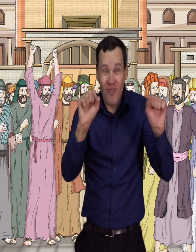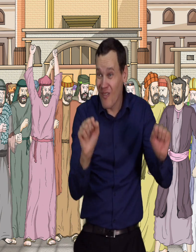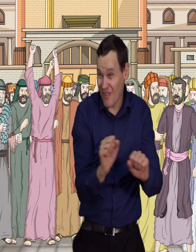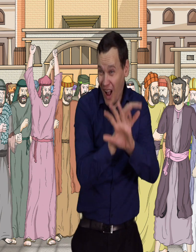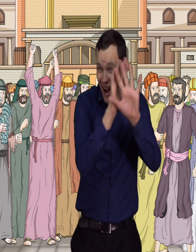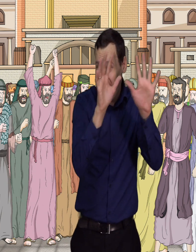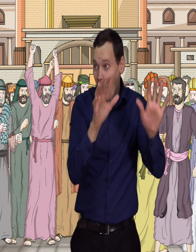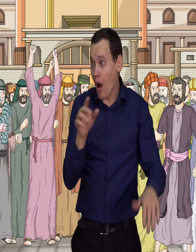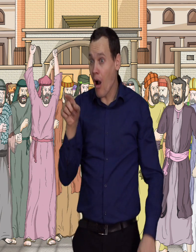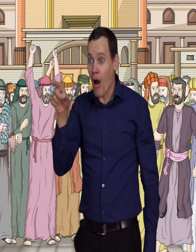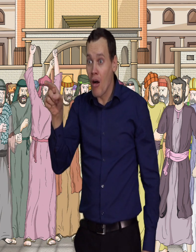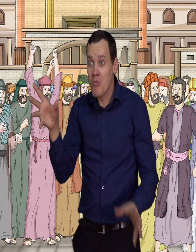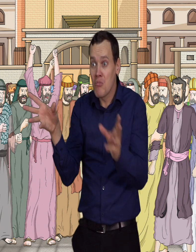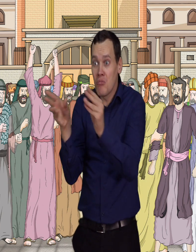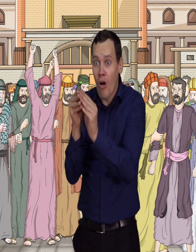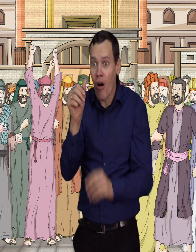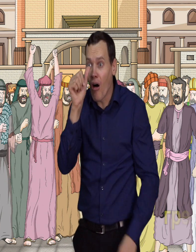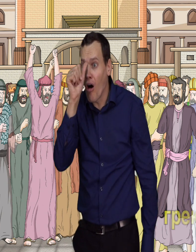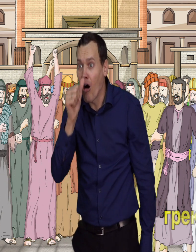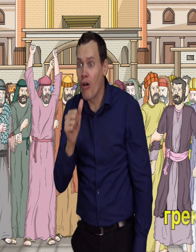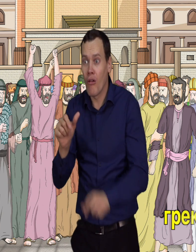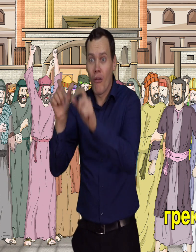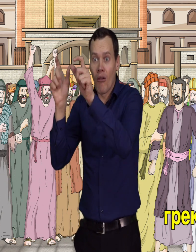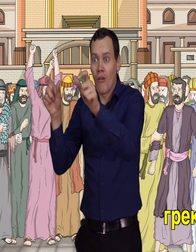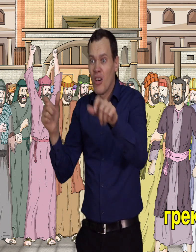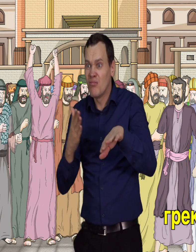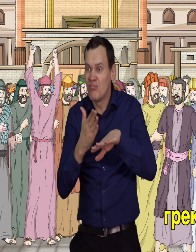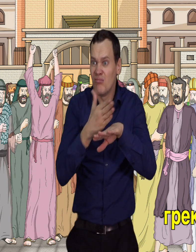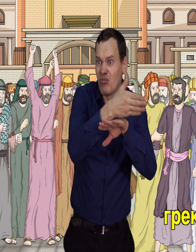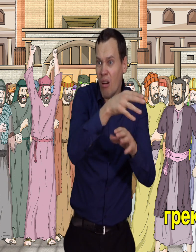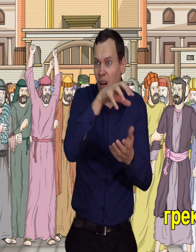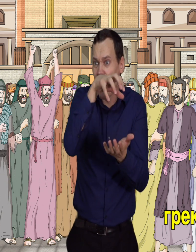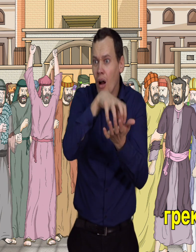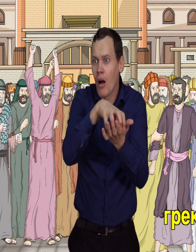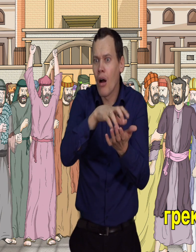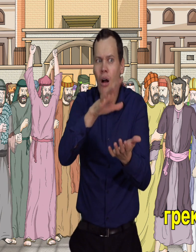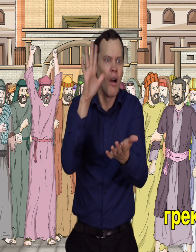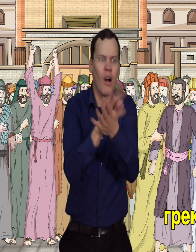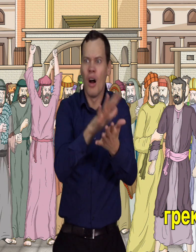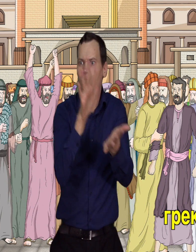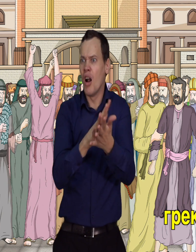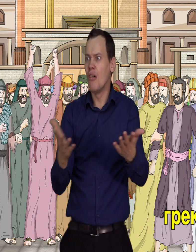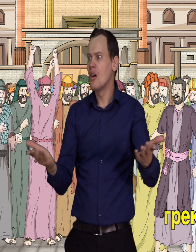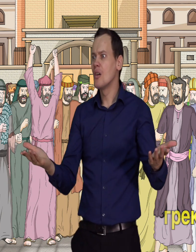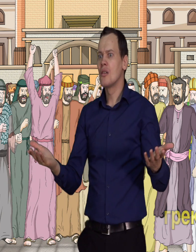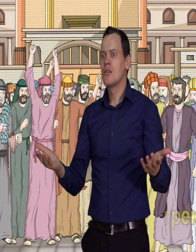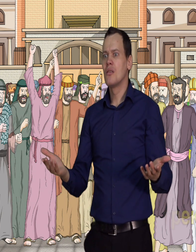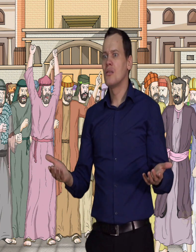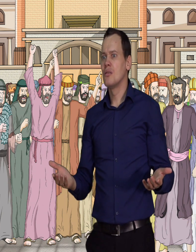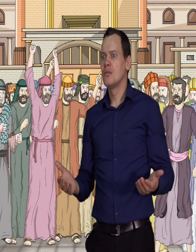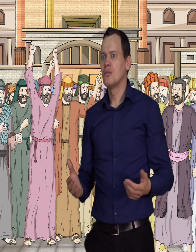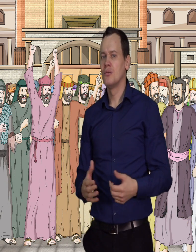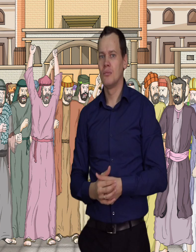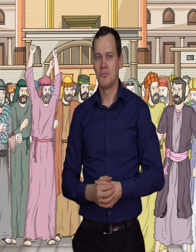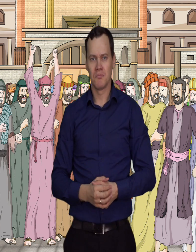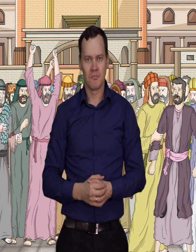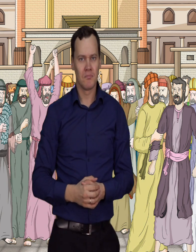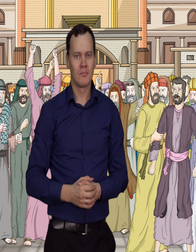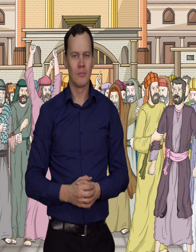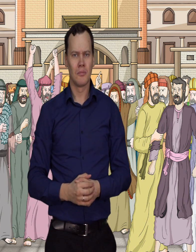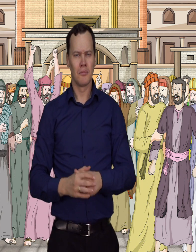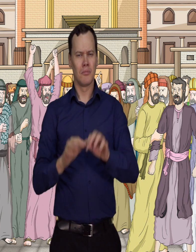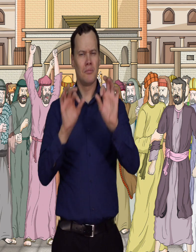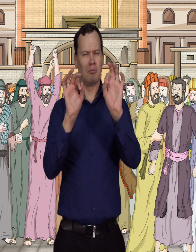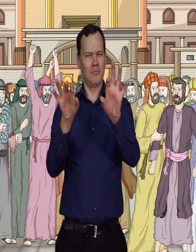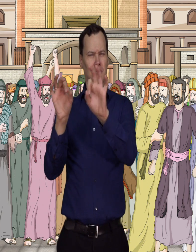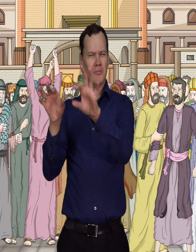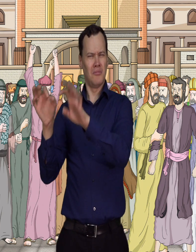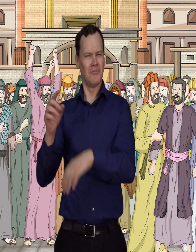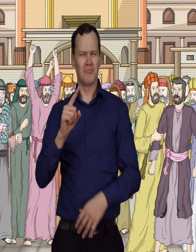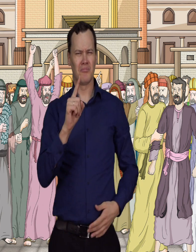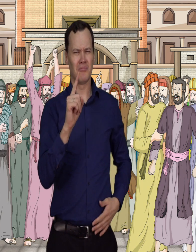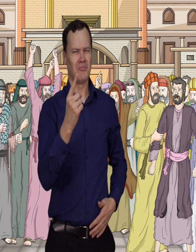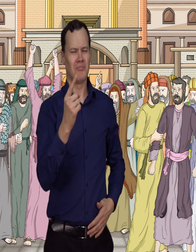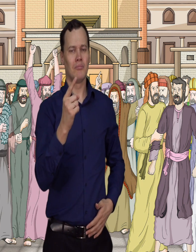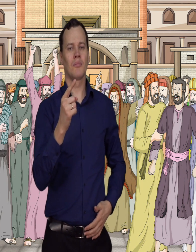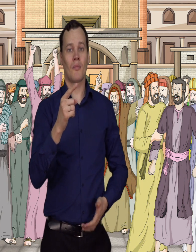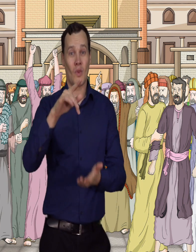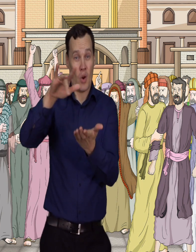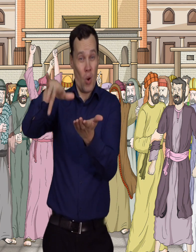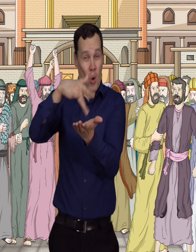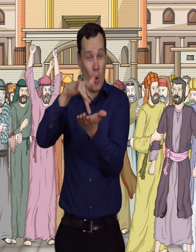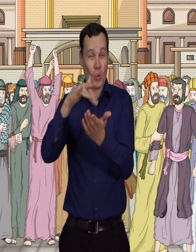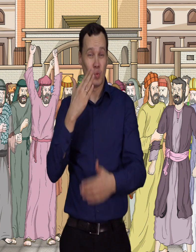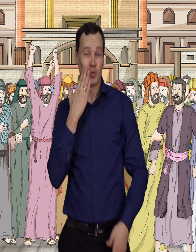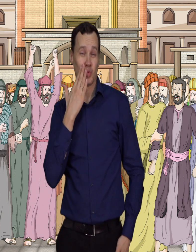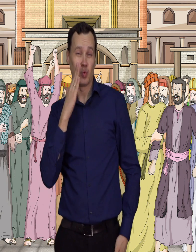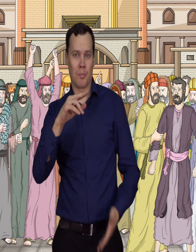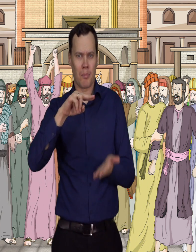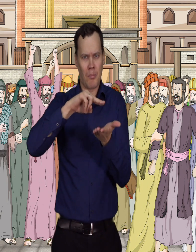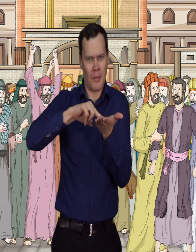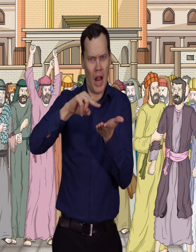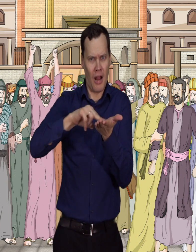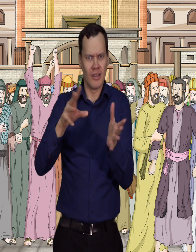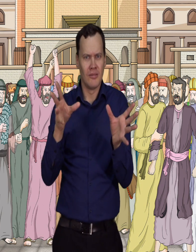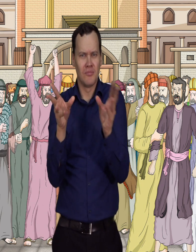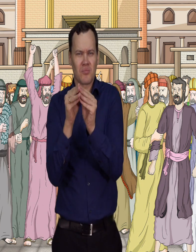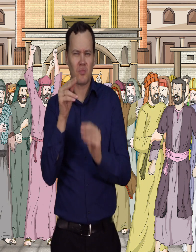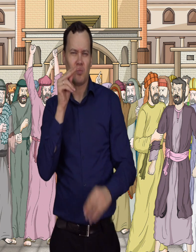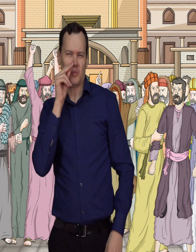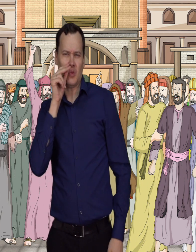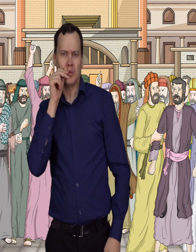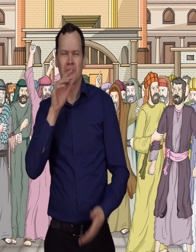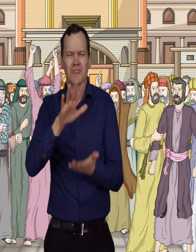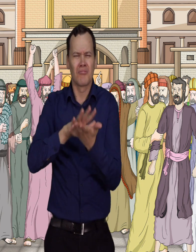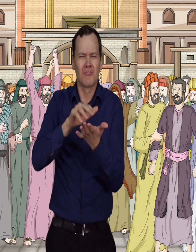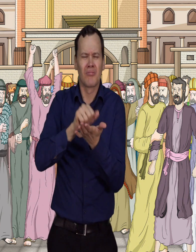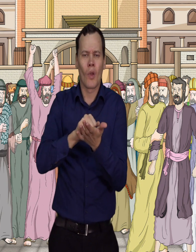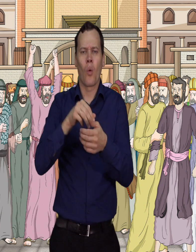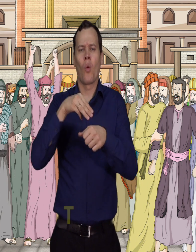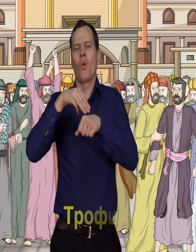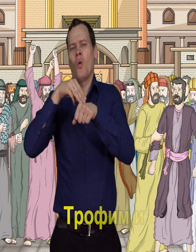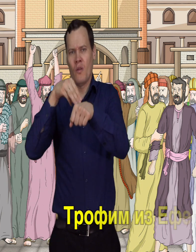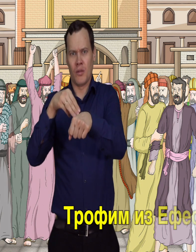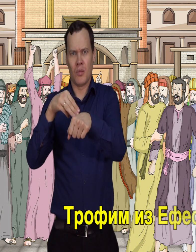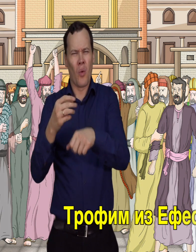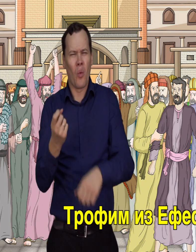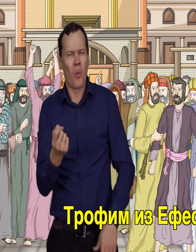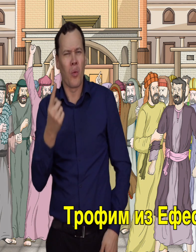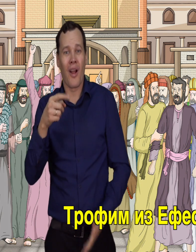Furthermore, he has brought Greeks into the temple and defiled this holy place.”